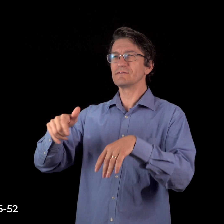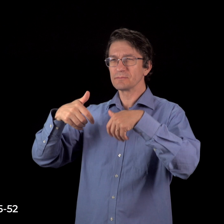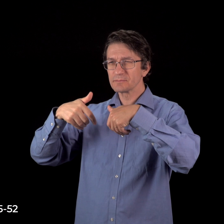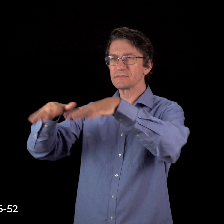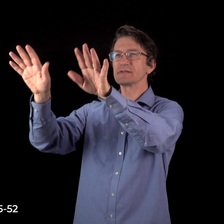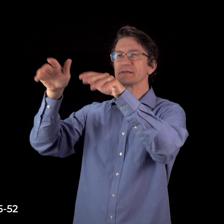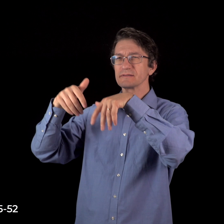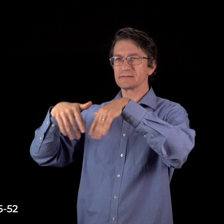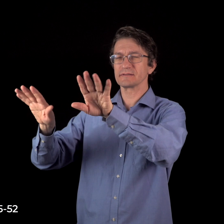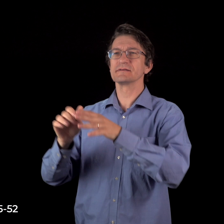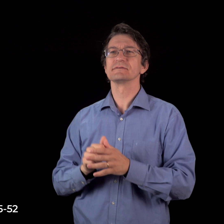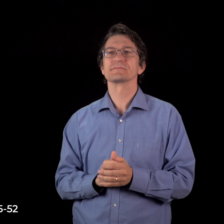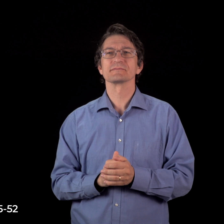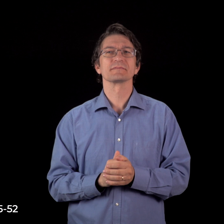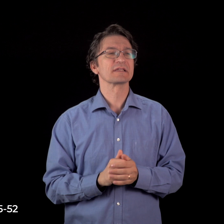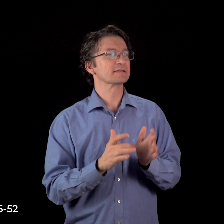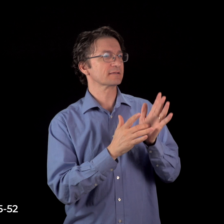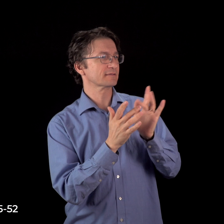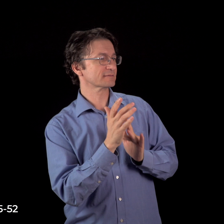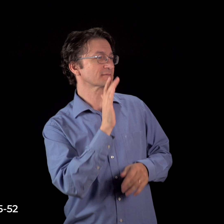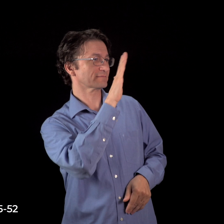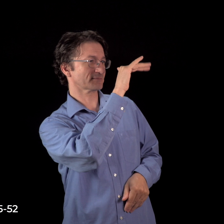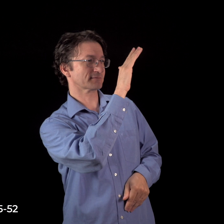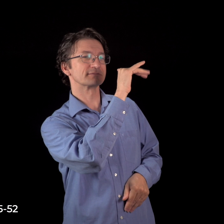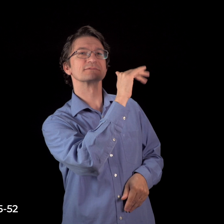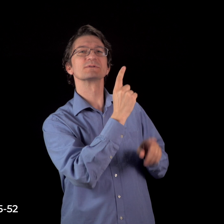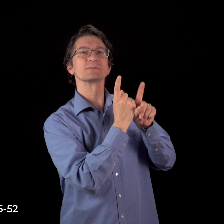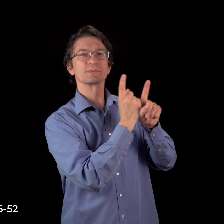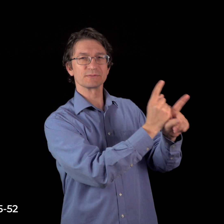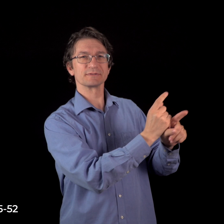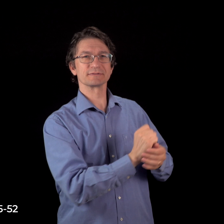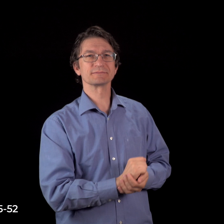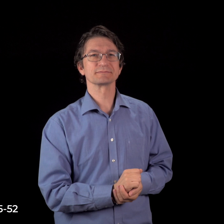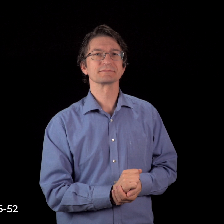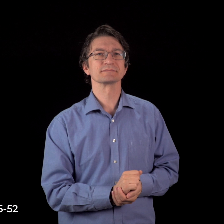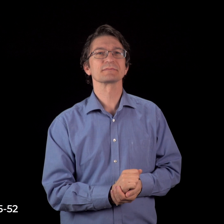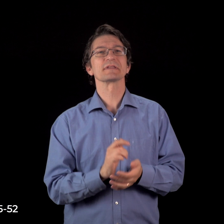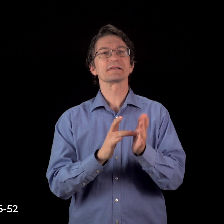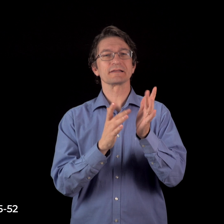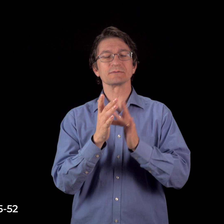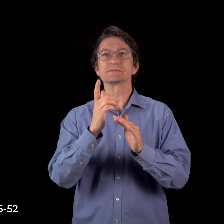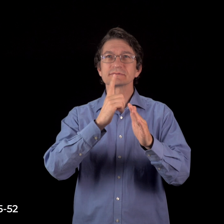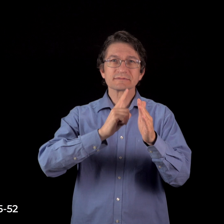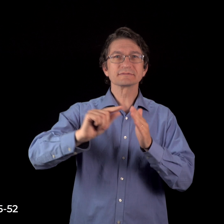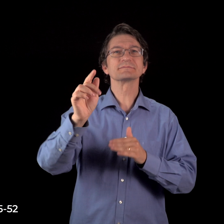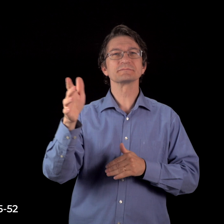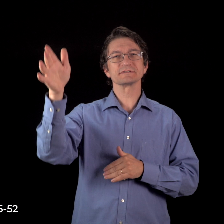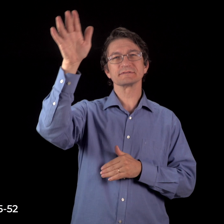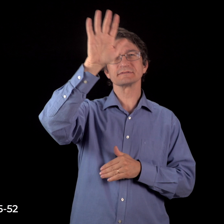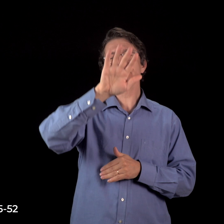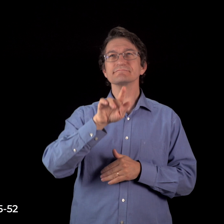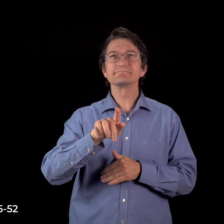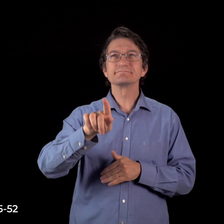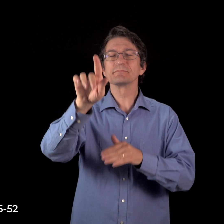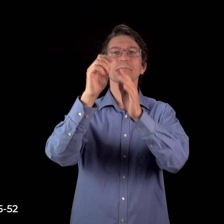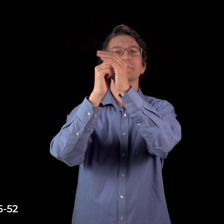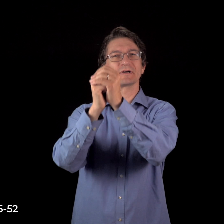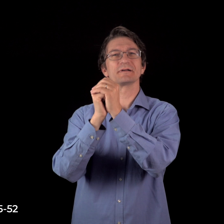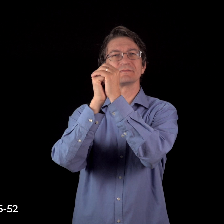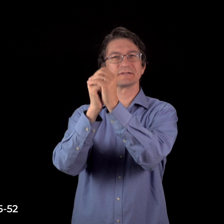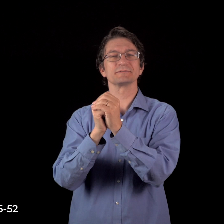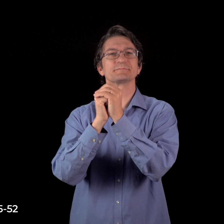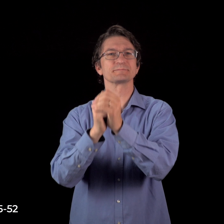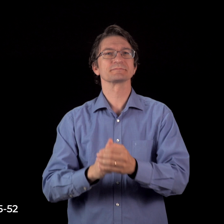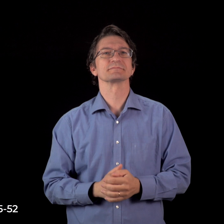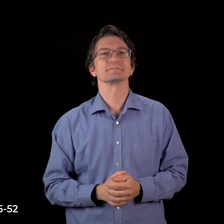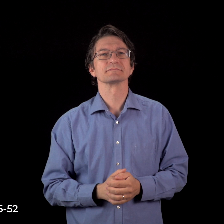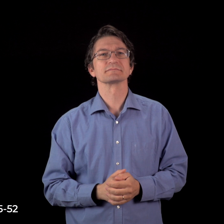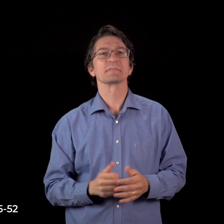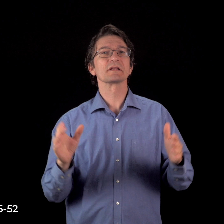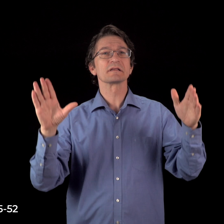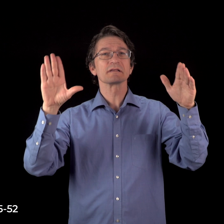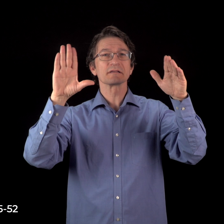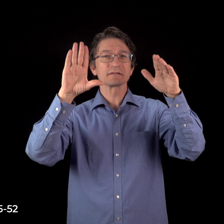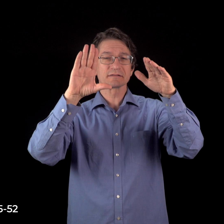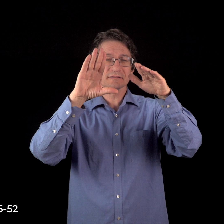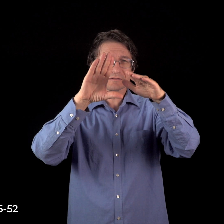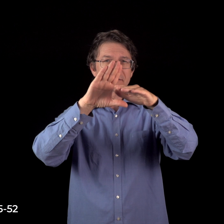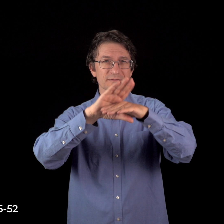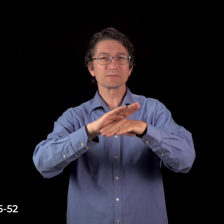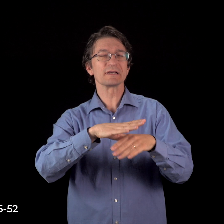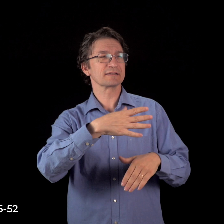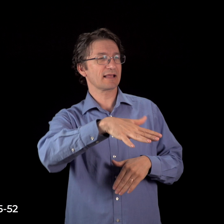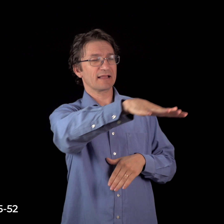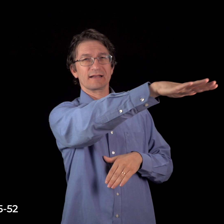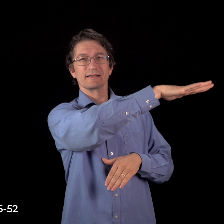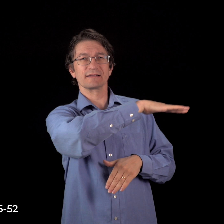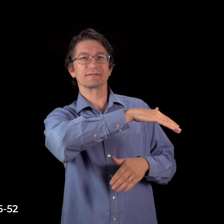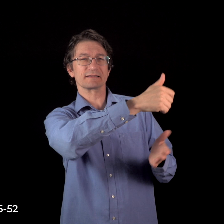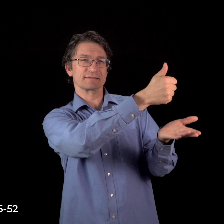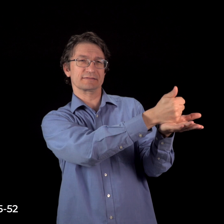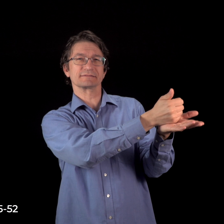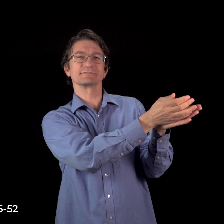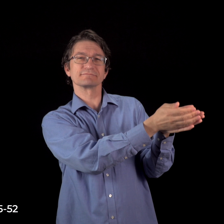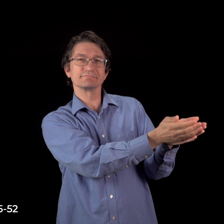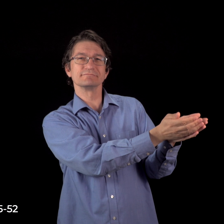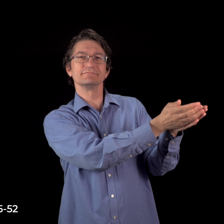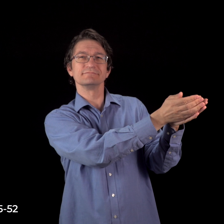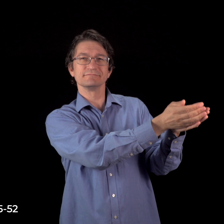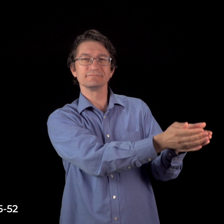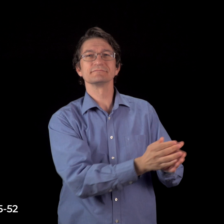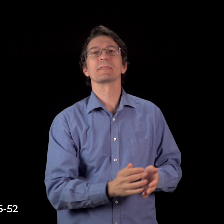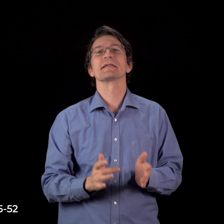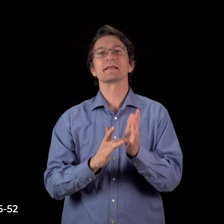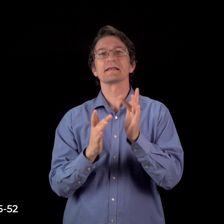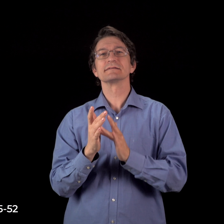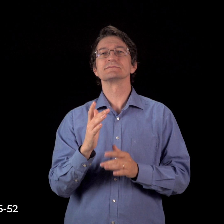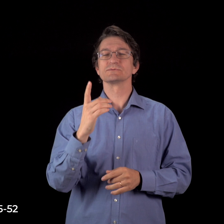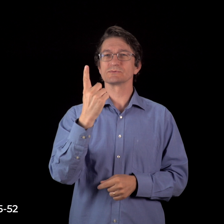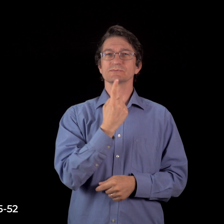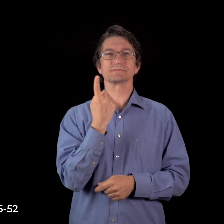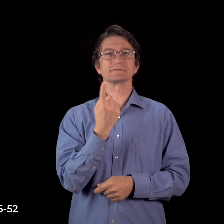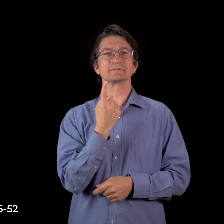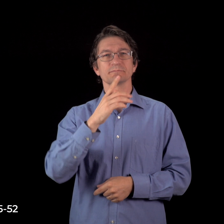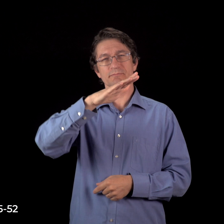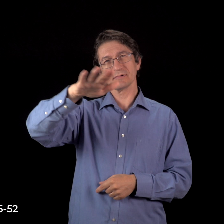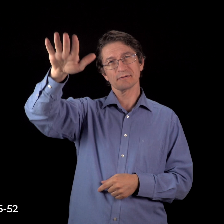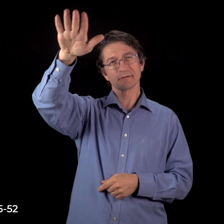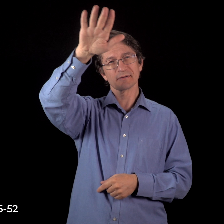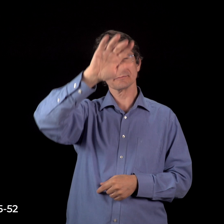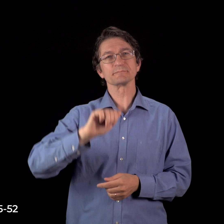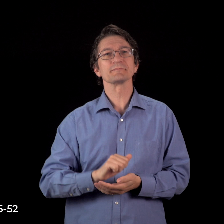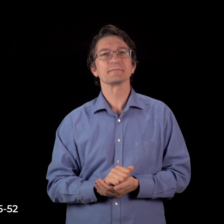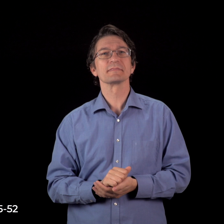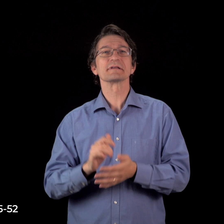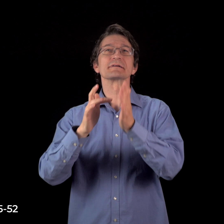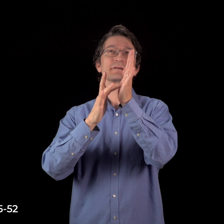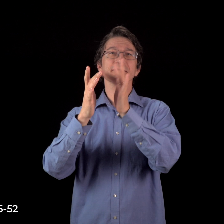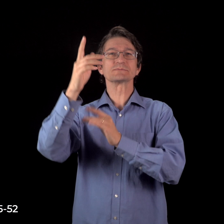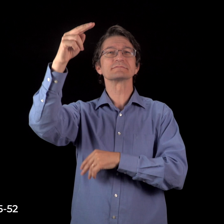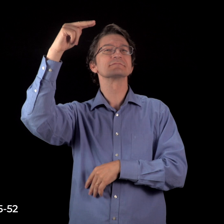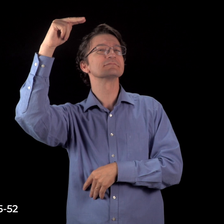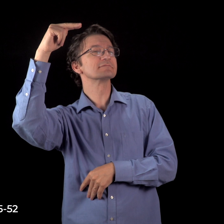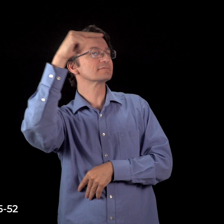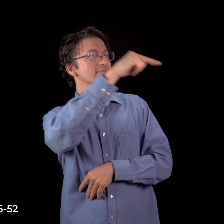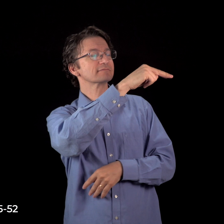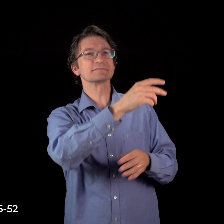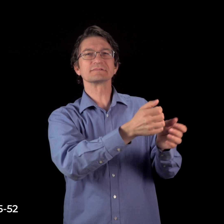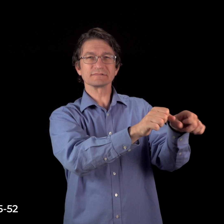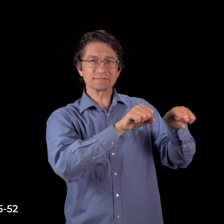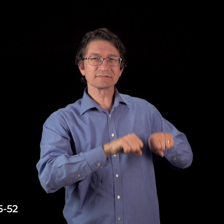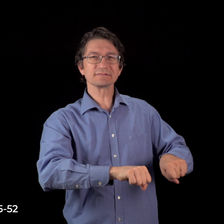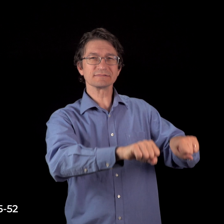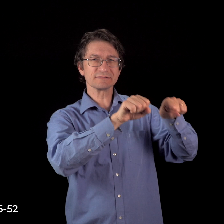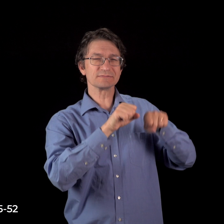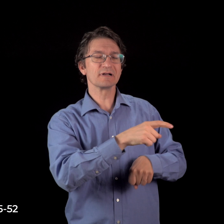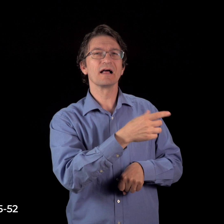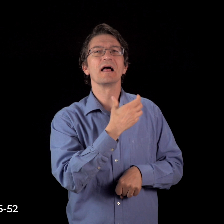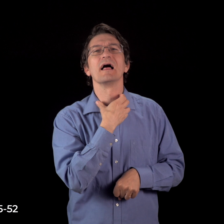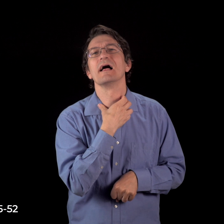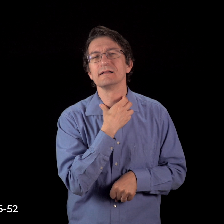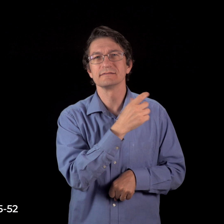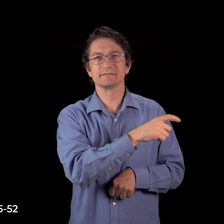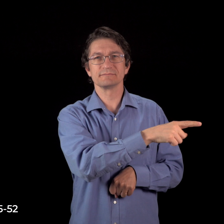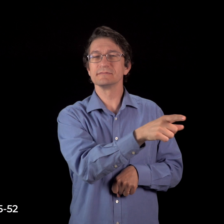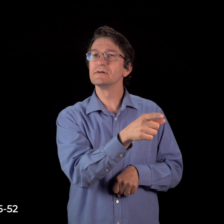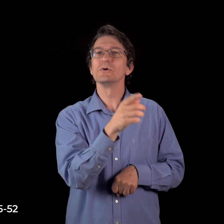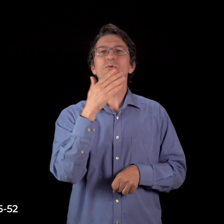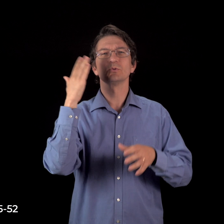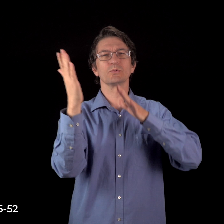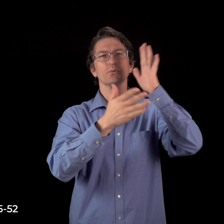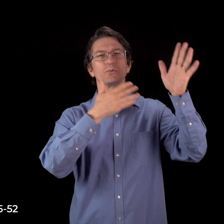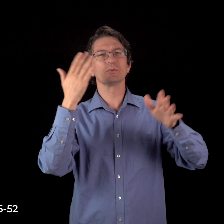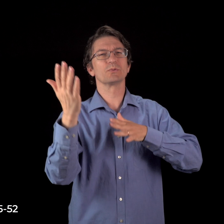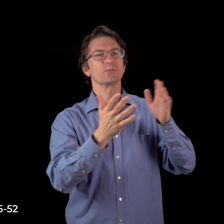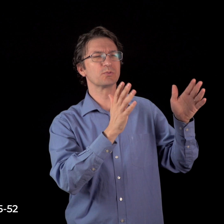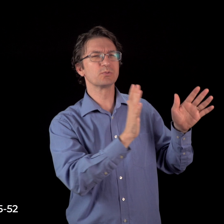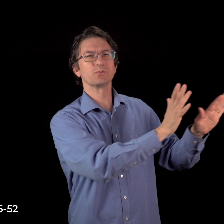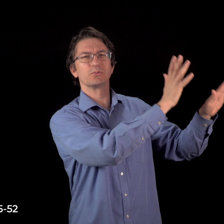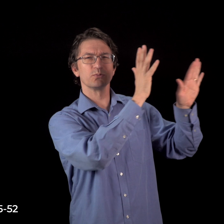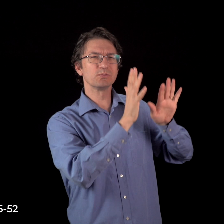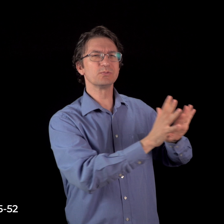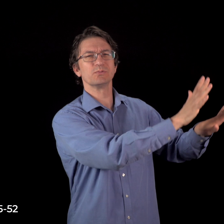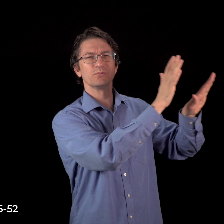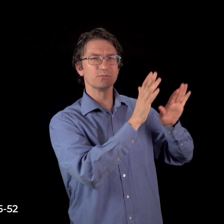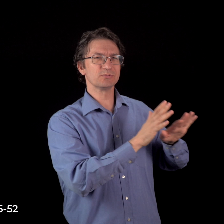When evening came, the boat was in the middle of the sea, and Jesus was alone on land. He could see that the disciples were straining to row, because the wind was against them.